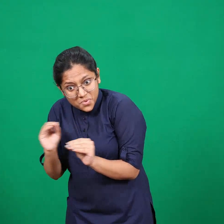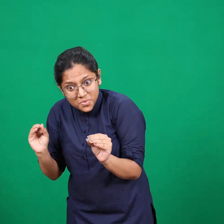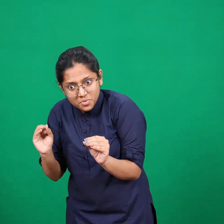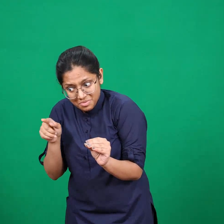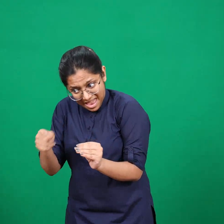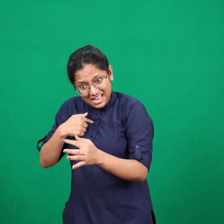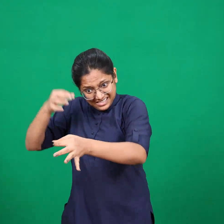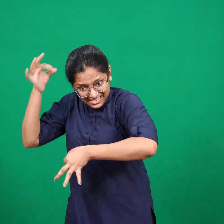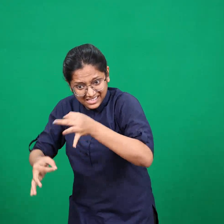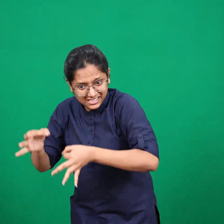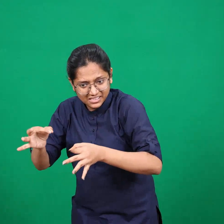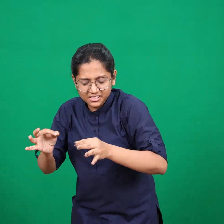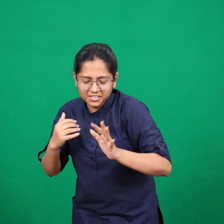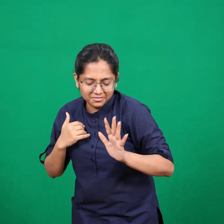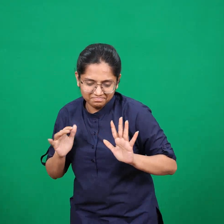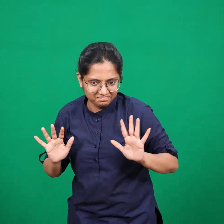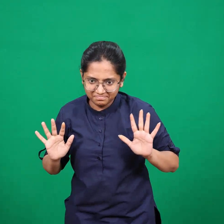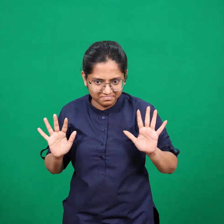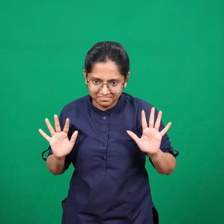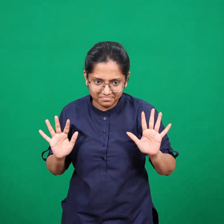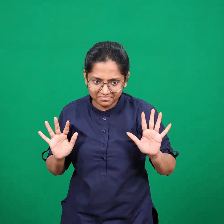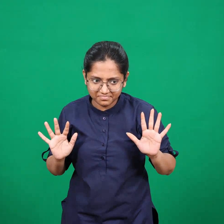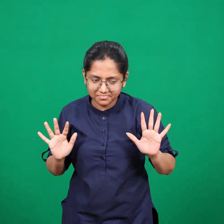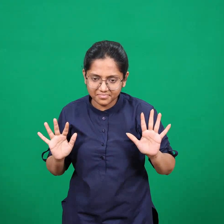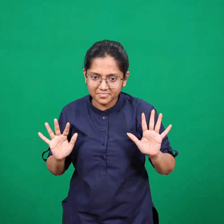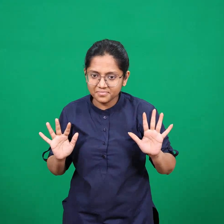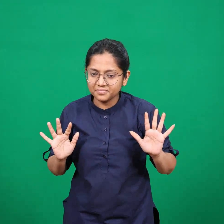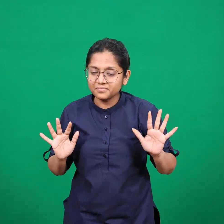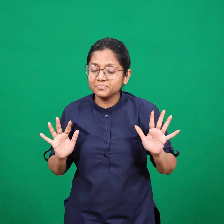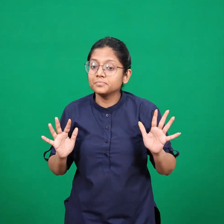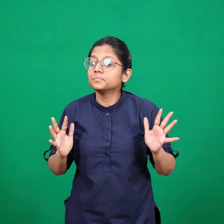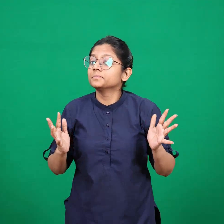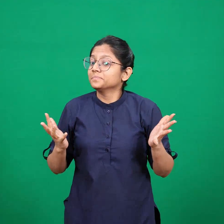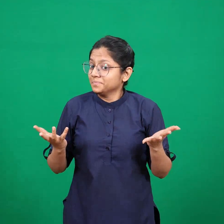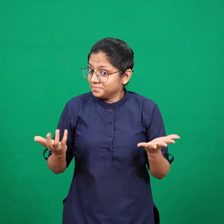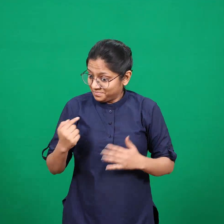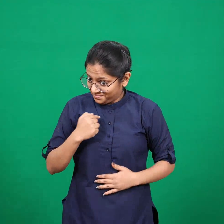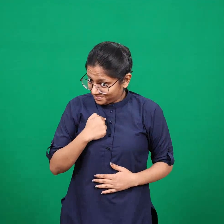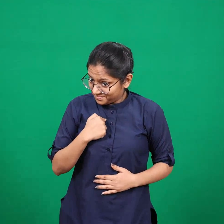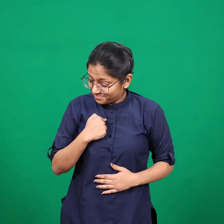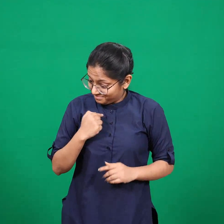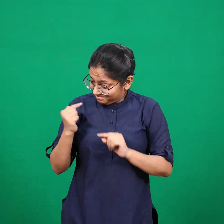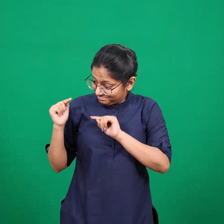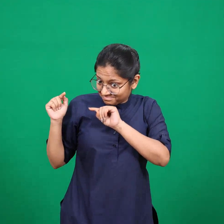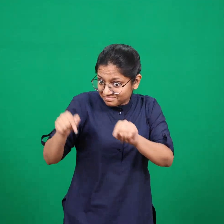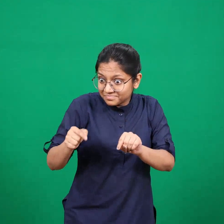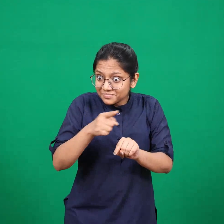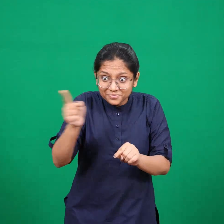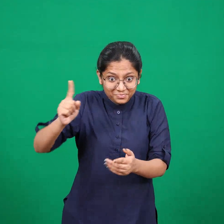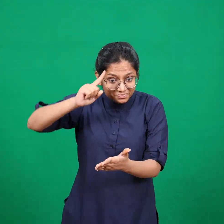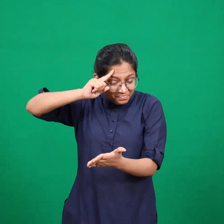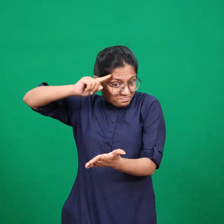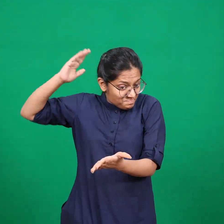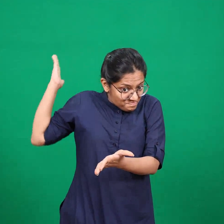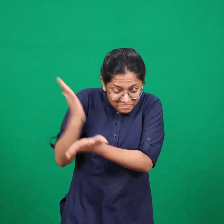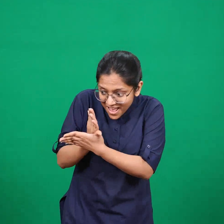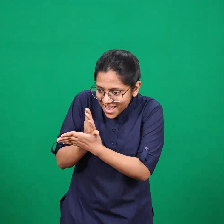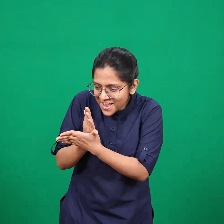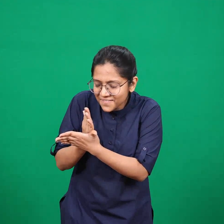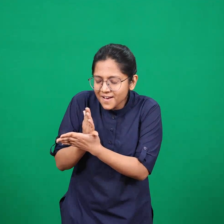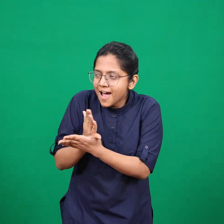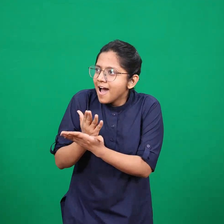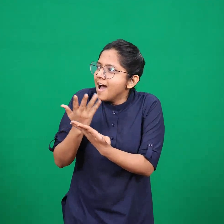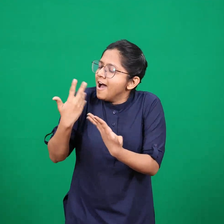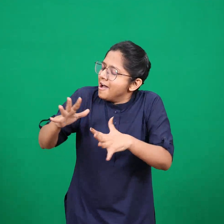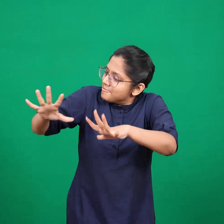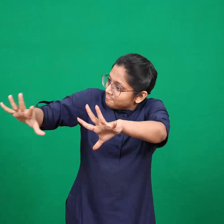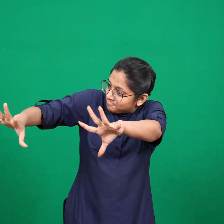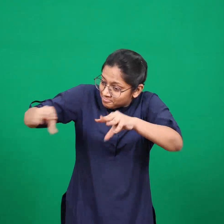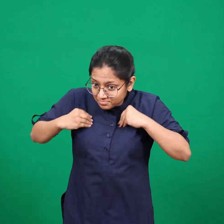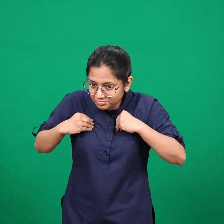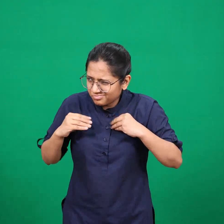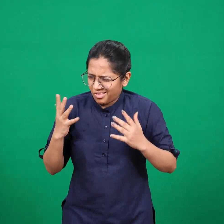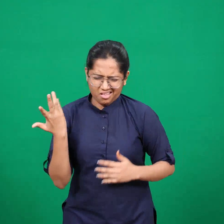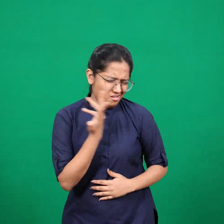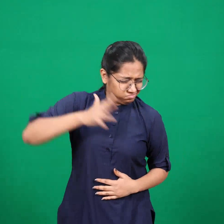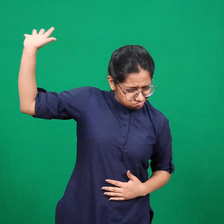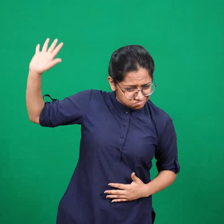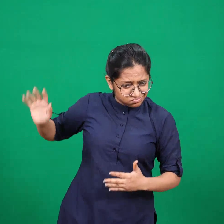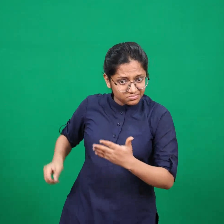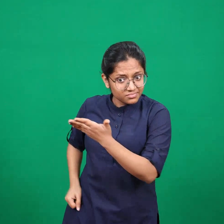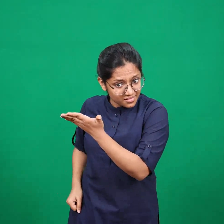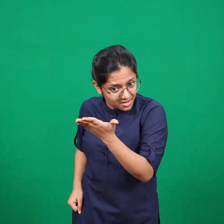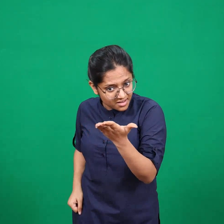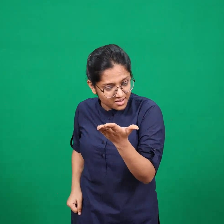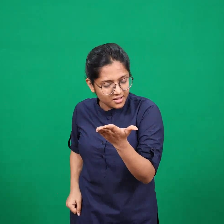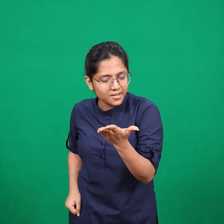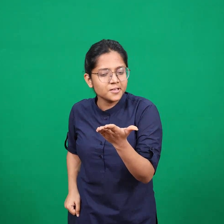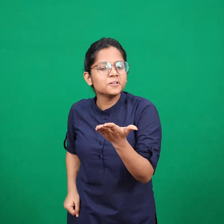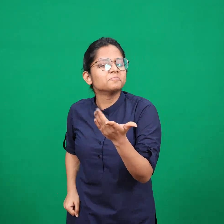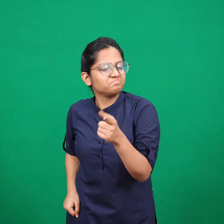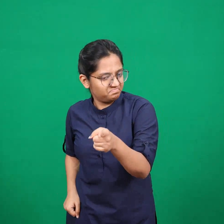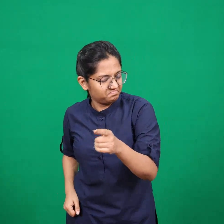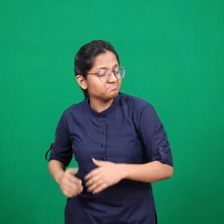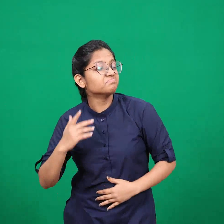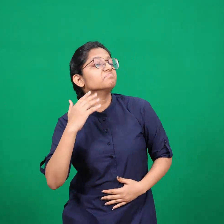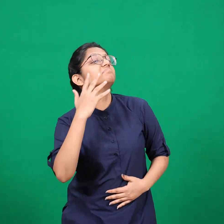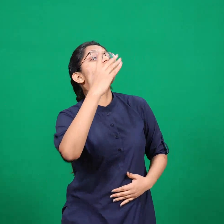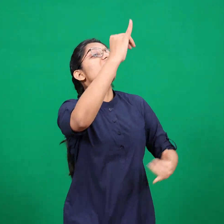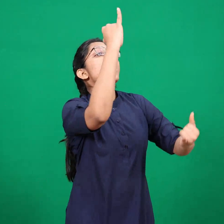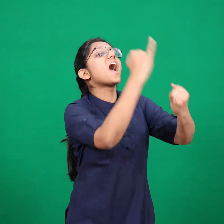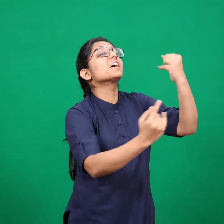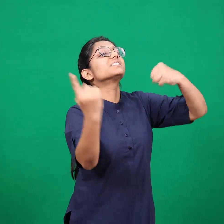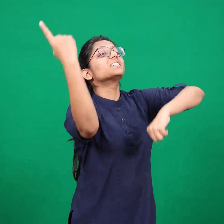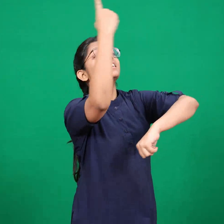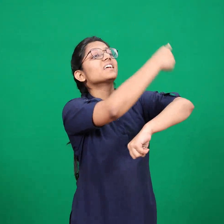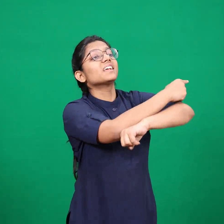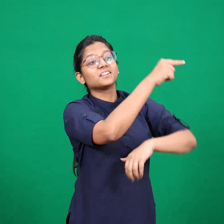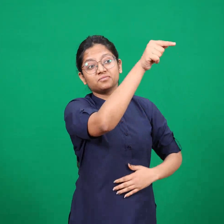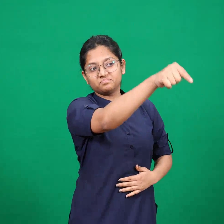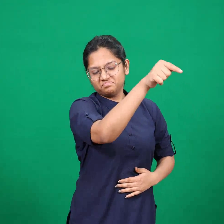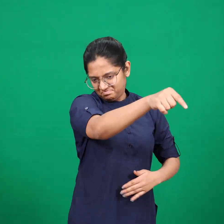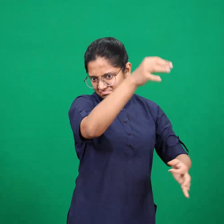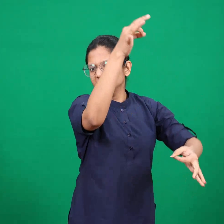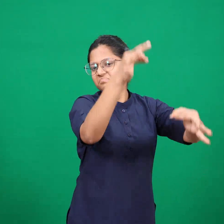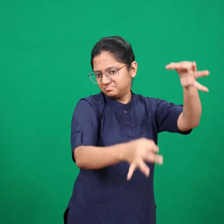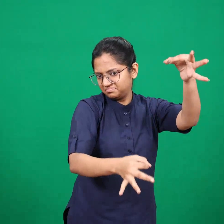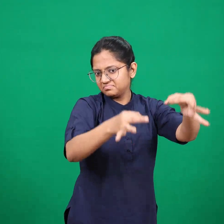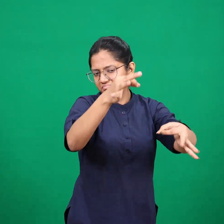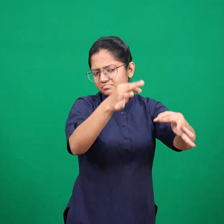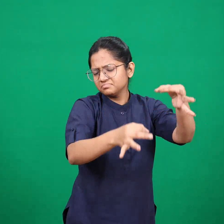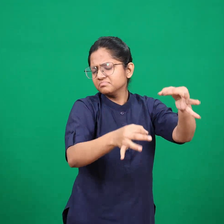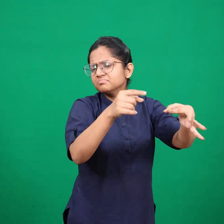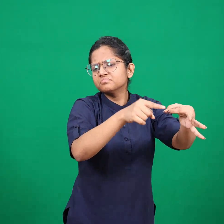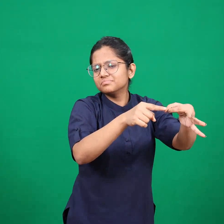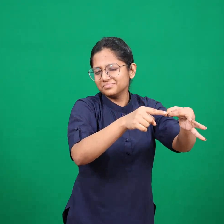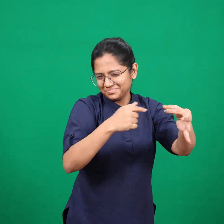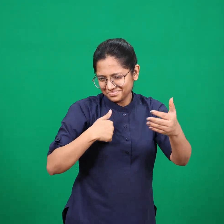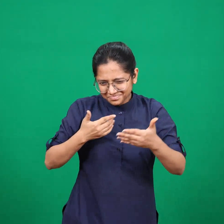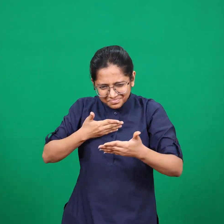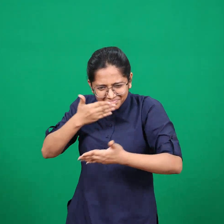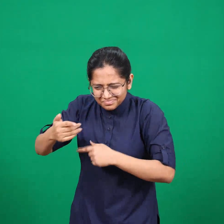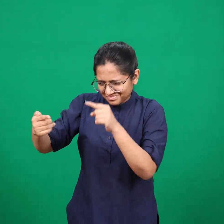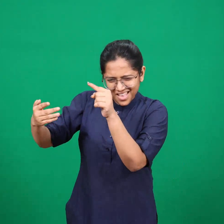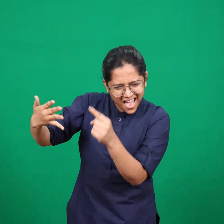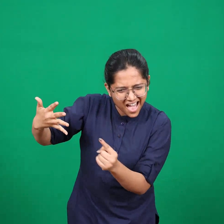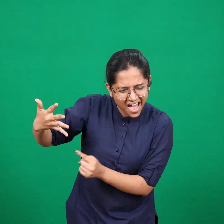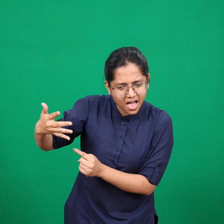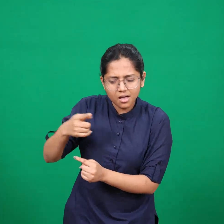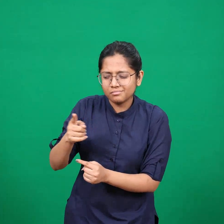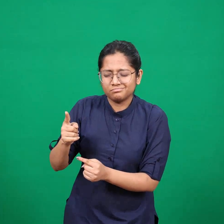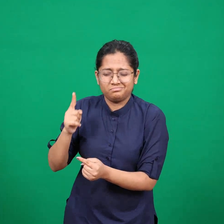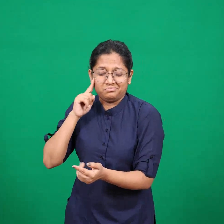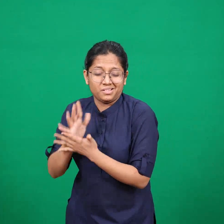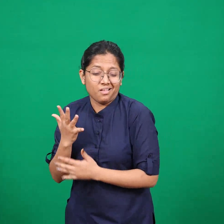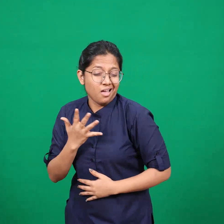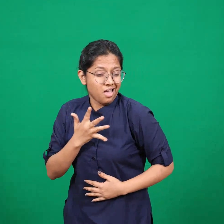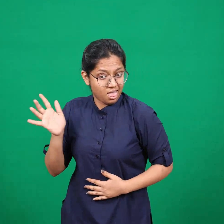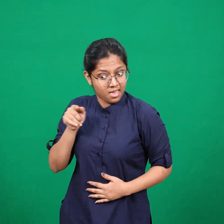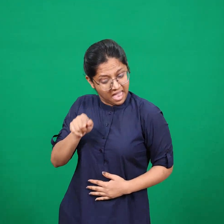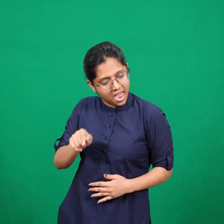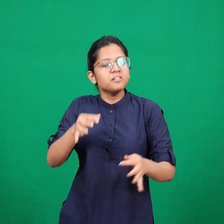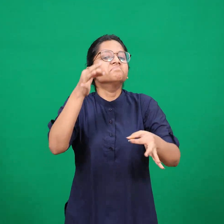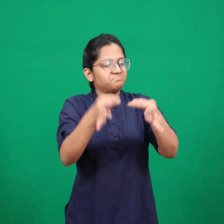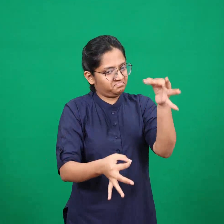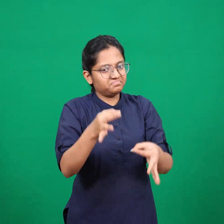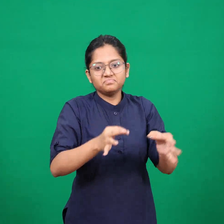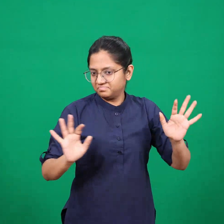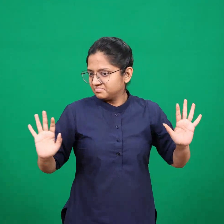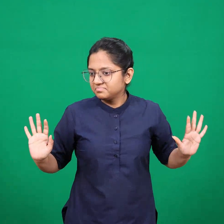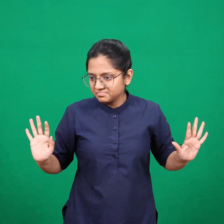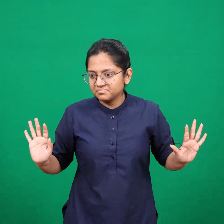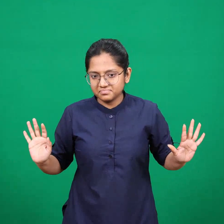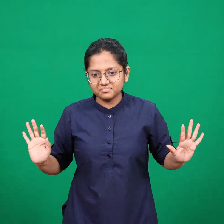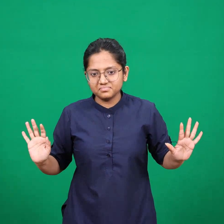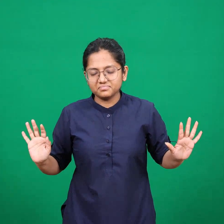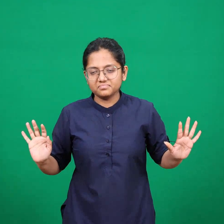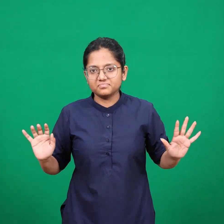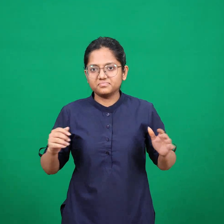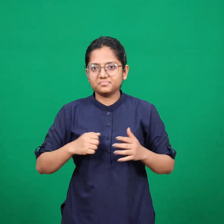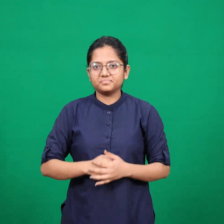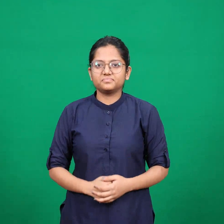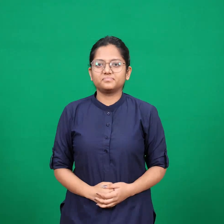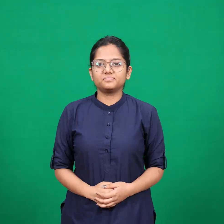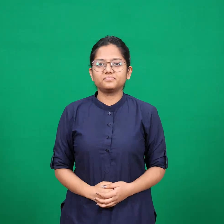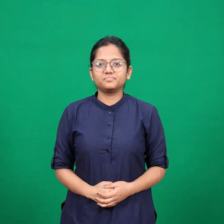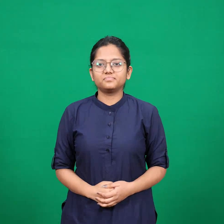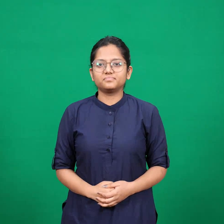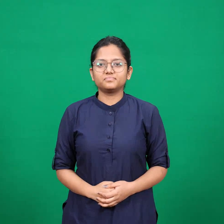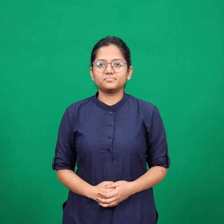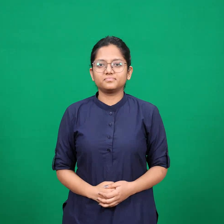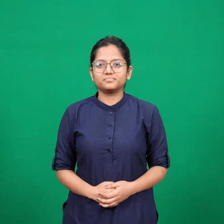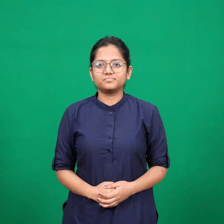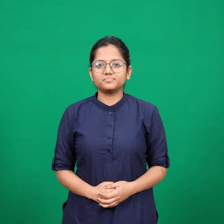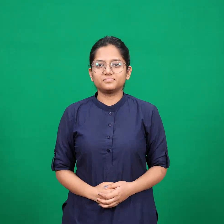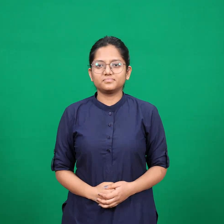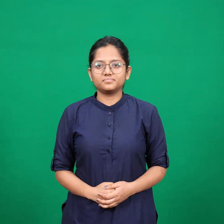There is a judge for the one who rejects Me and does not receive My words: The word that I have spoken will judge him on the last day.